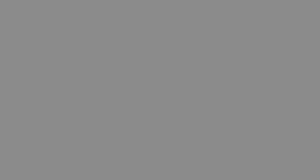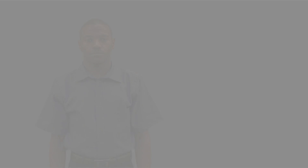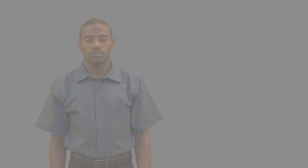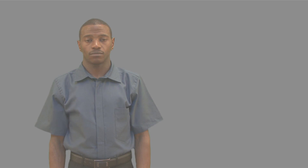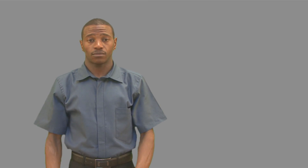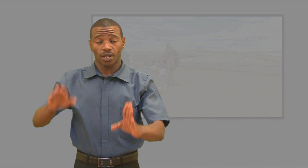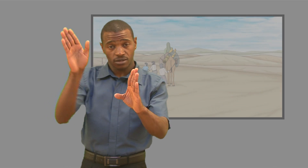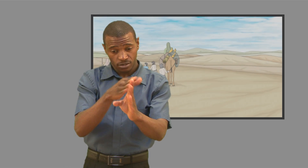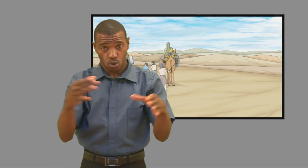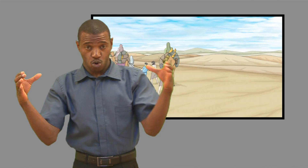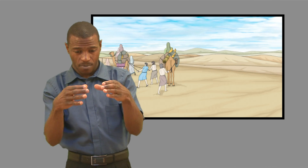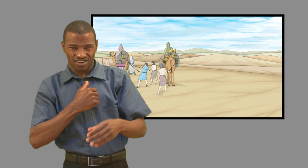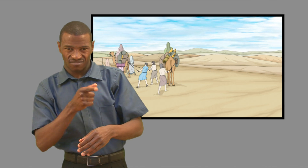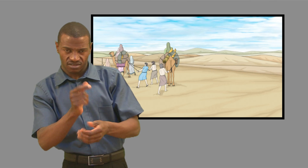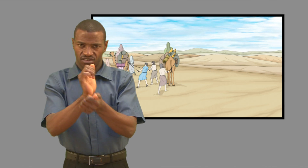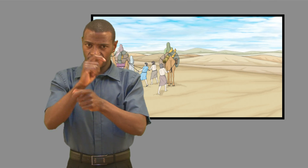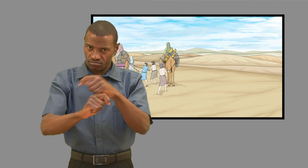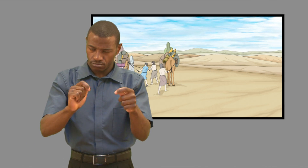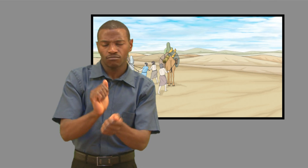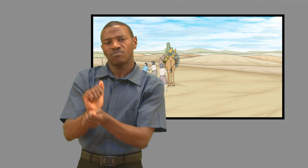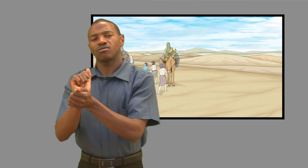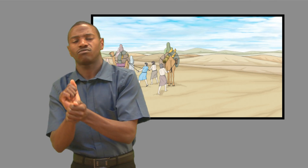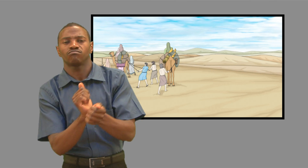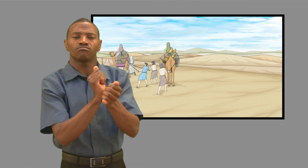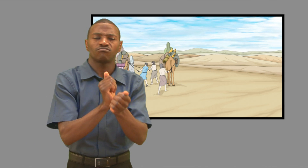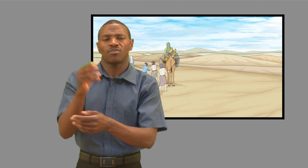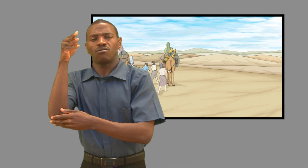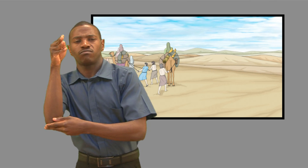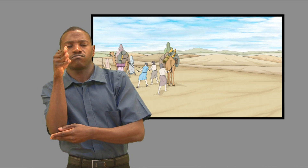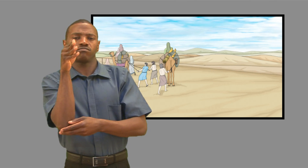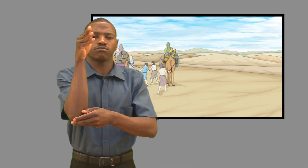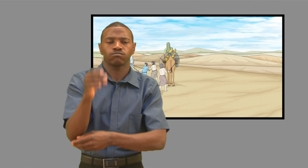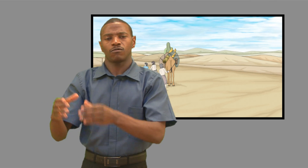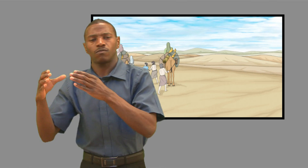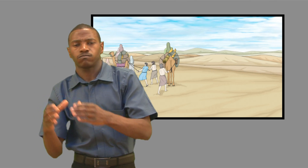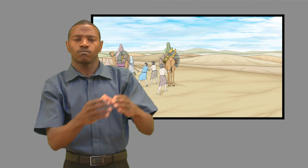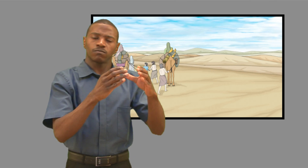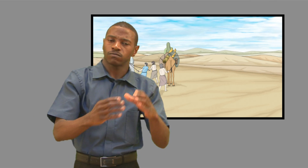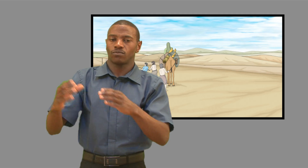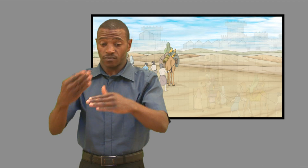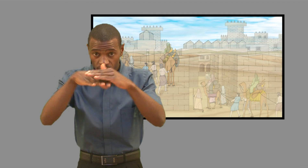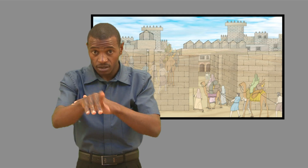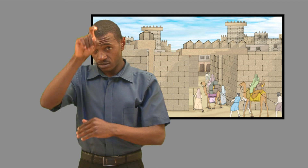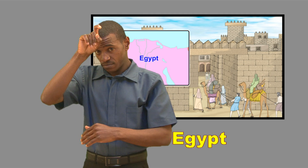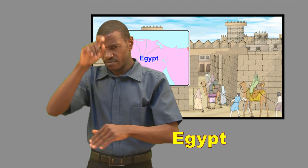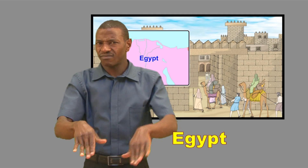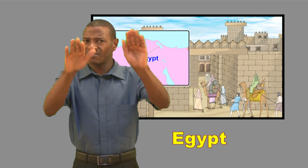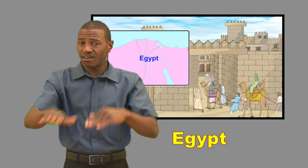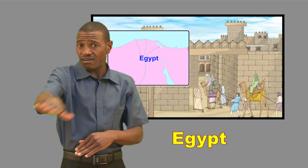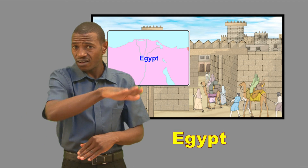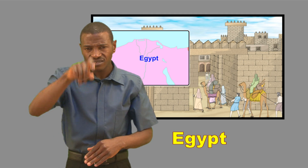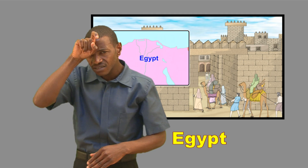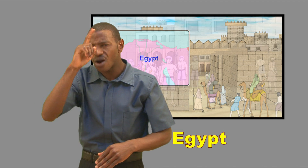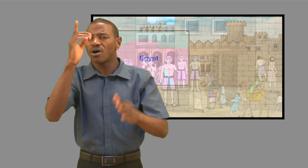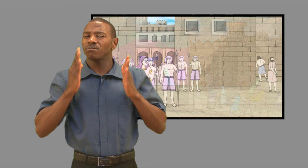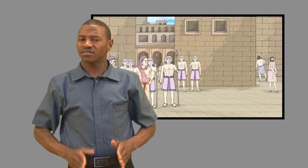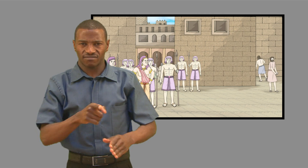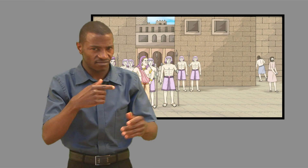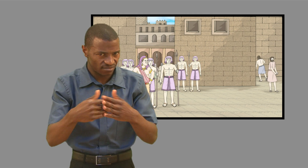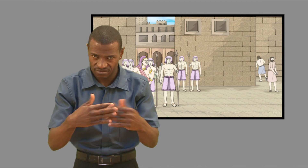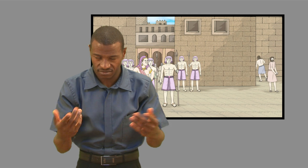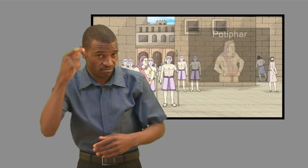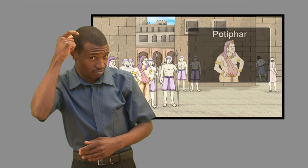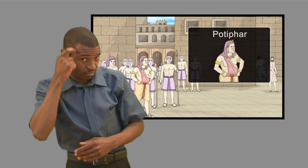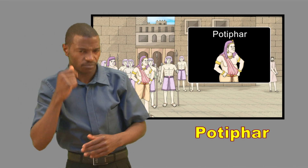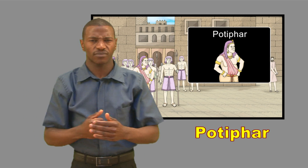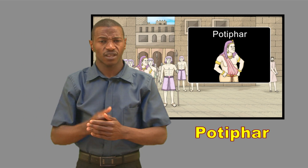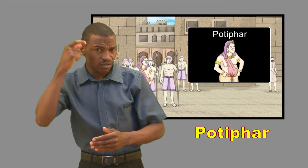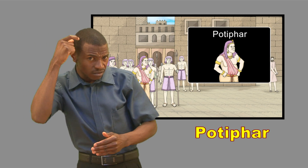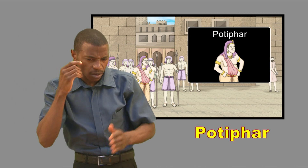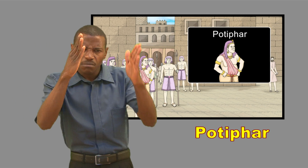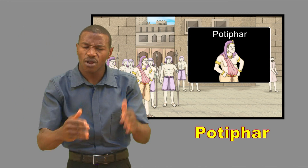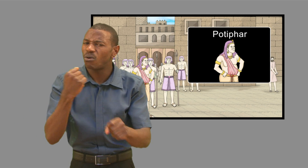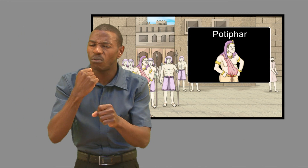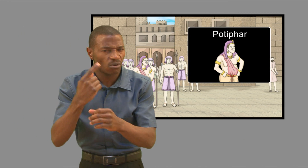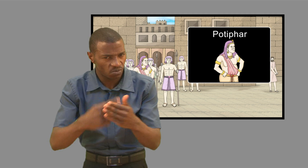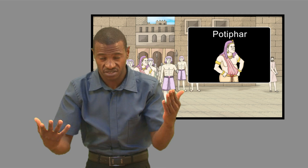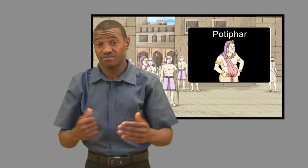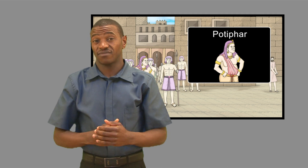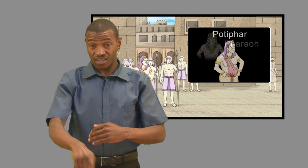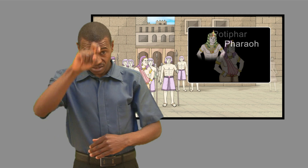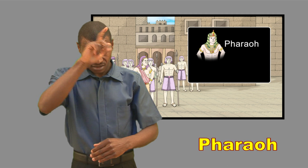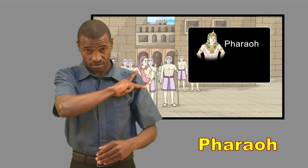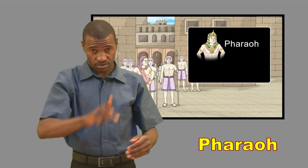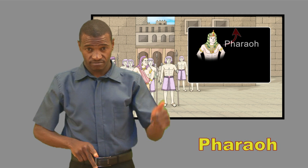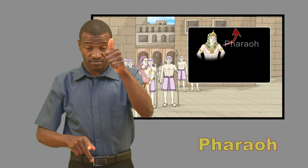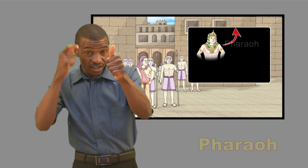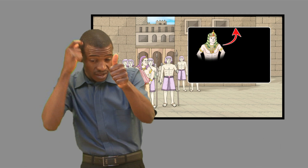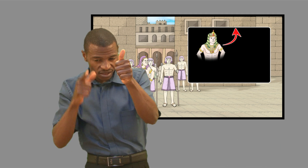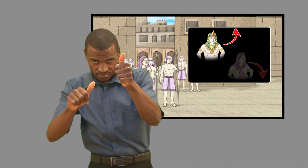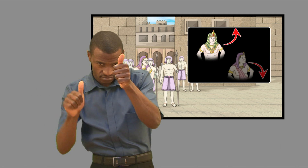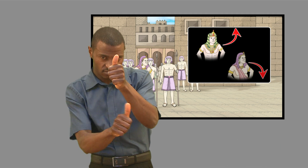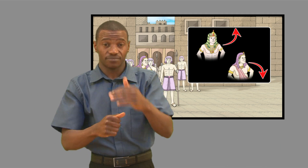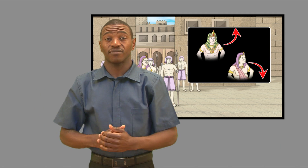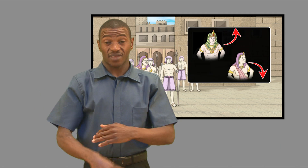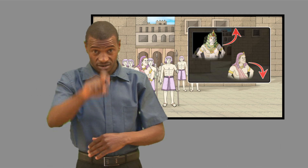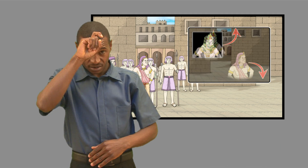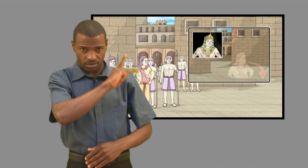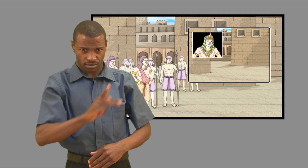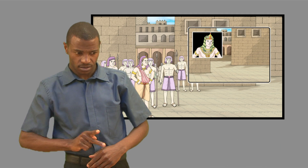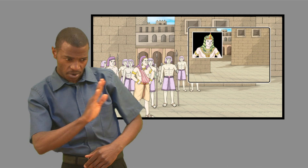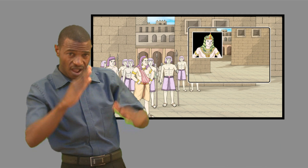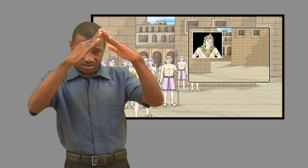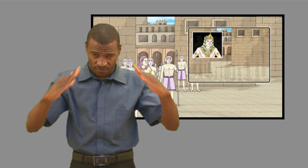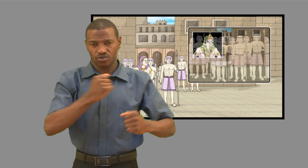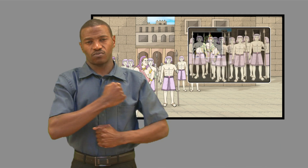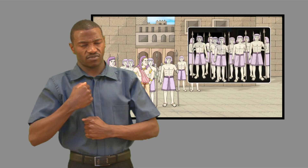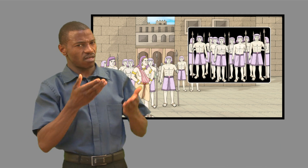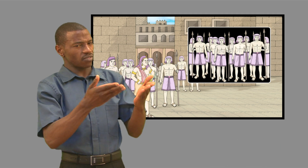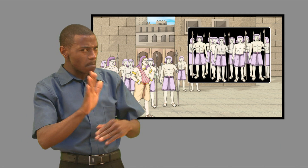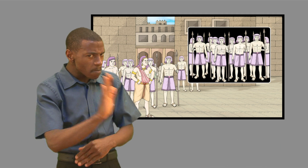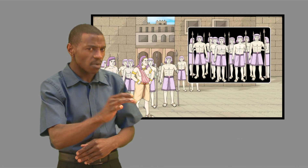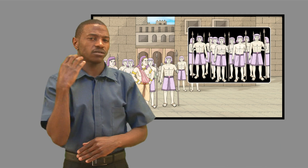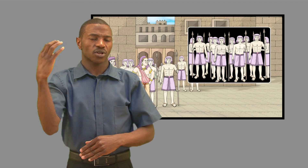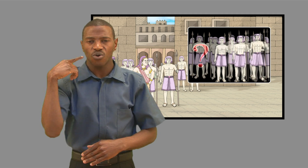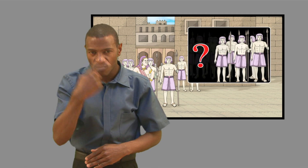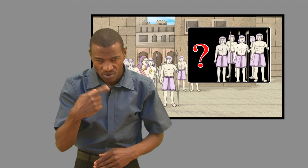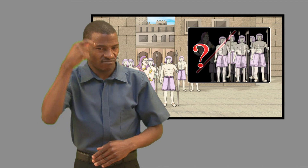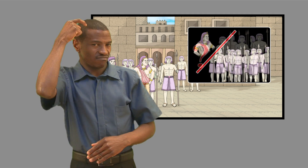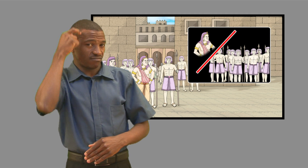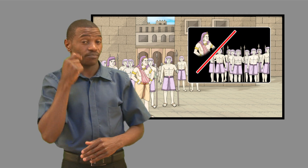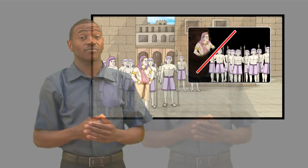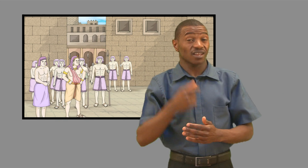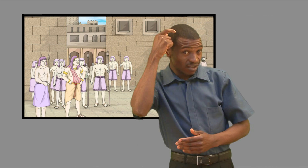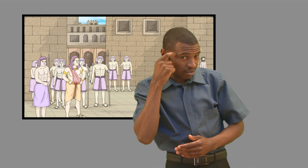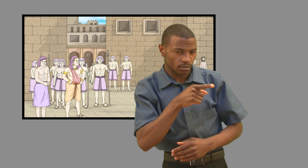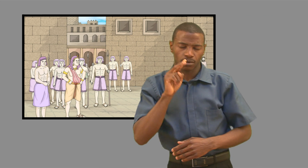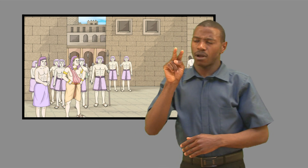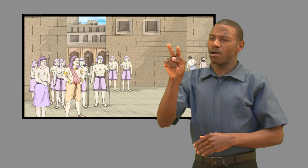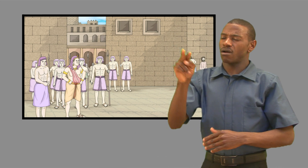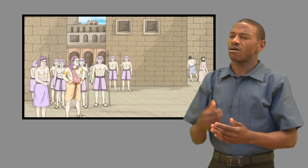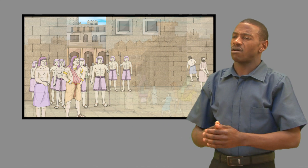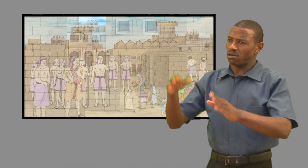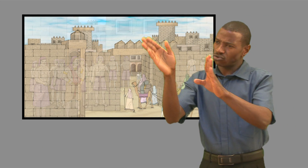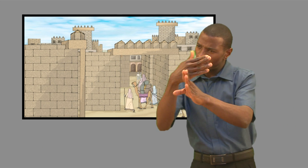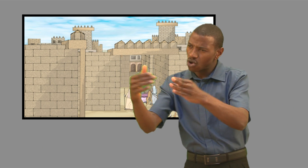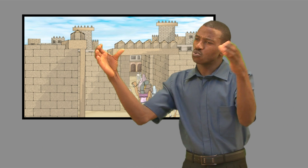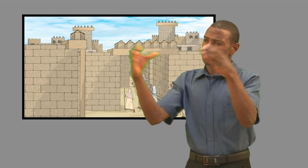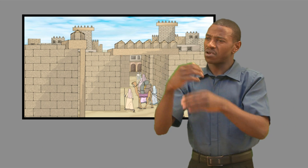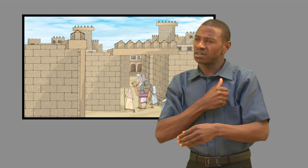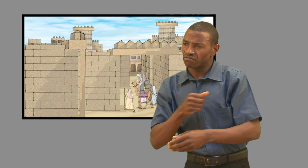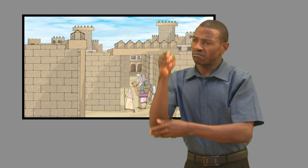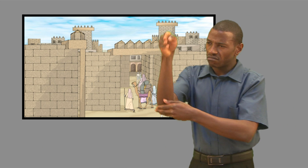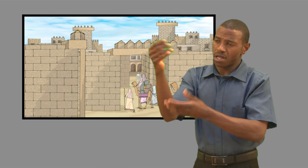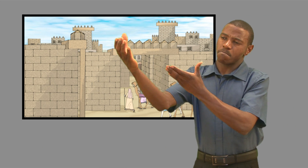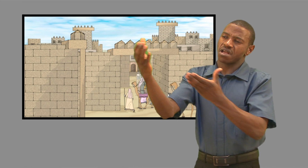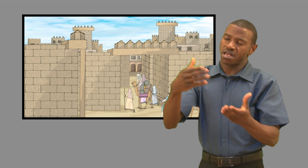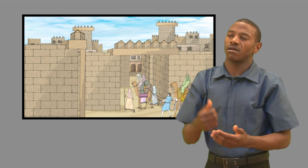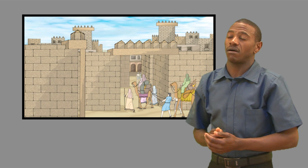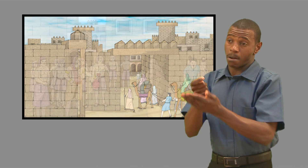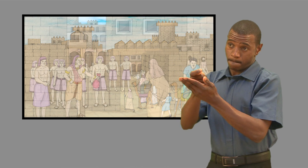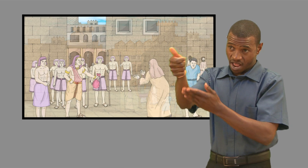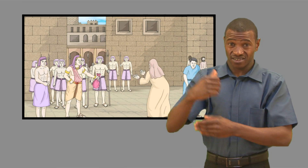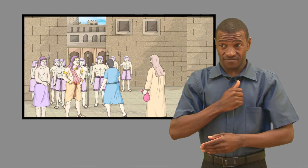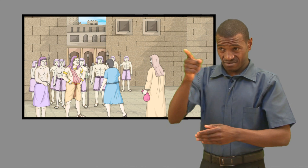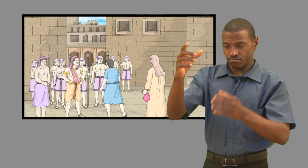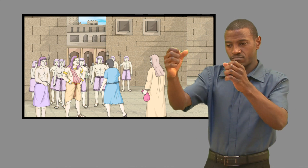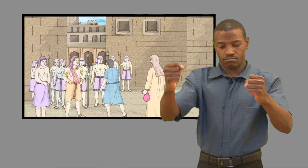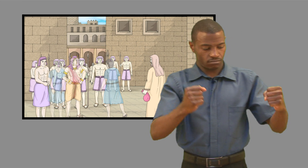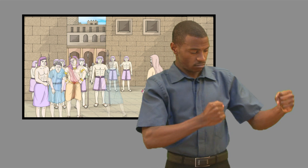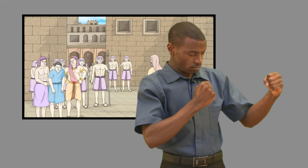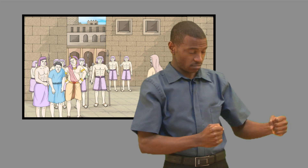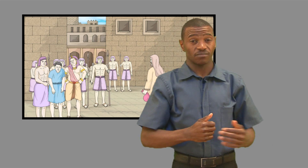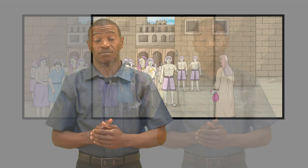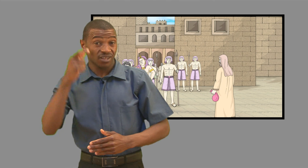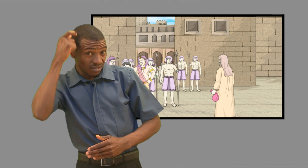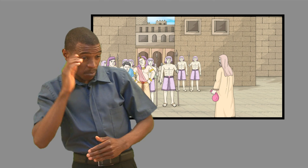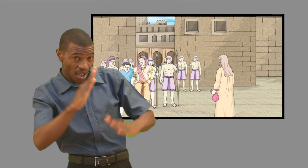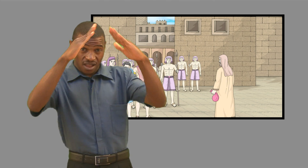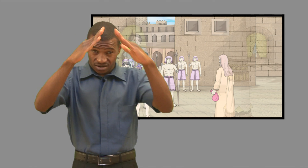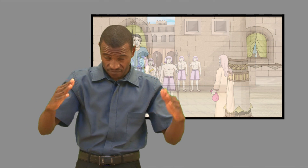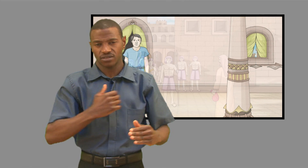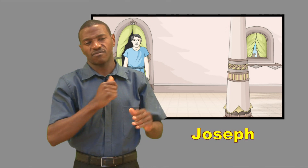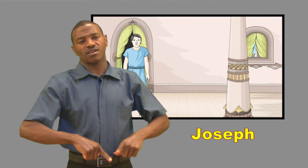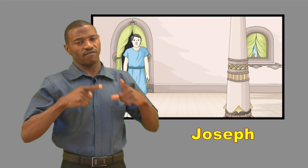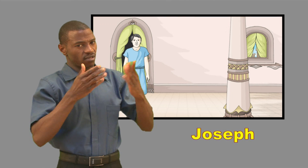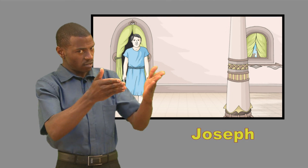Meanwhile, Joseph had been taken down to Egypt, where an Egyptian named Potiphar, an officer of Pharaoh and captain of the guard, bought him from the Ishmaelites who had taken him there.